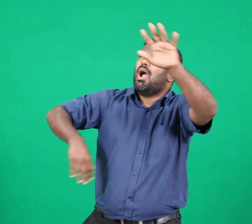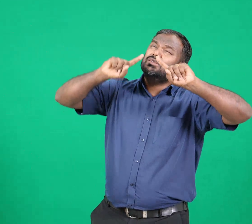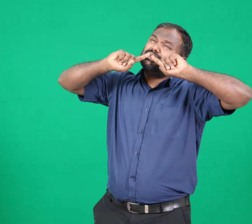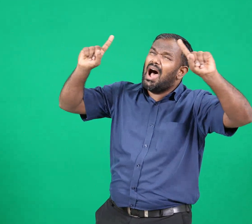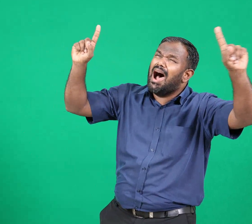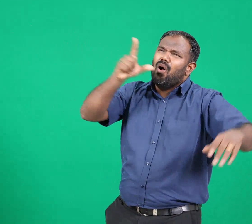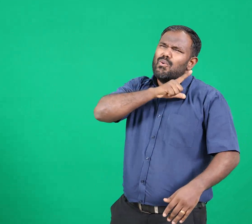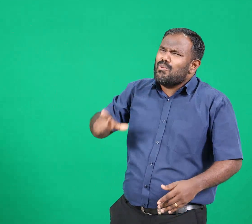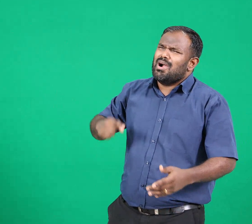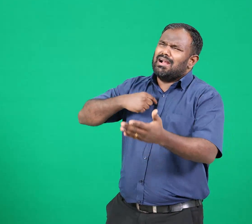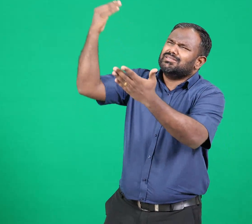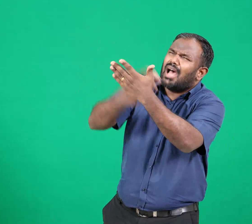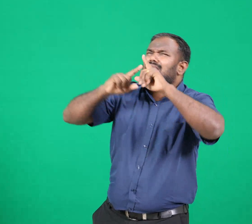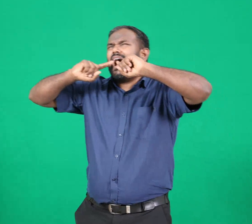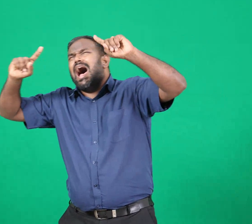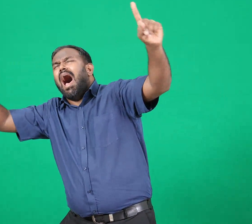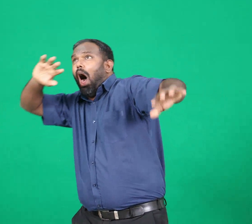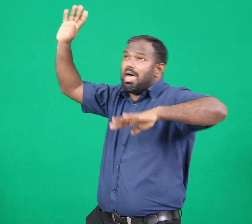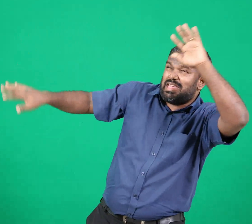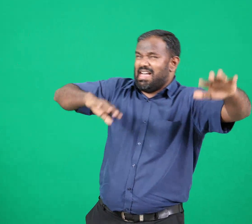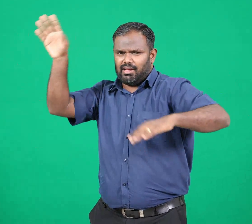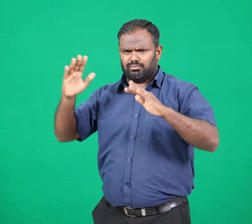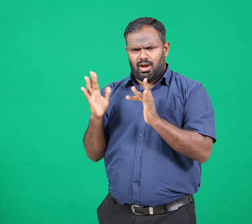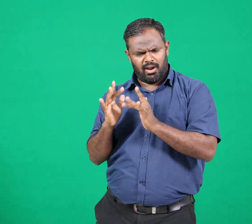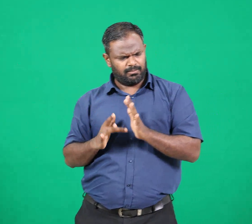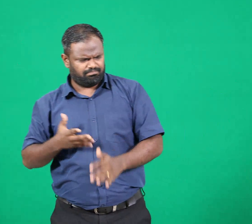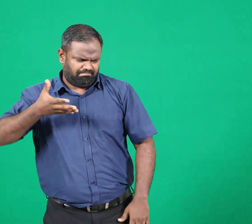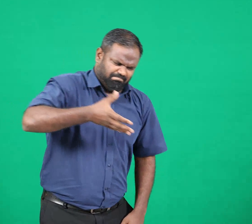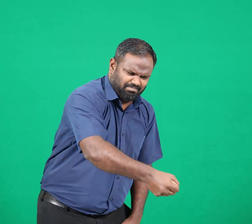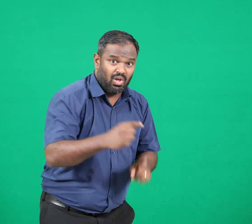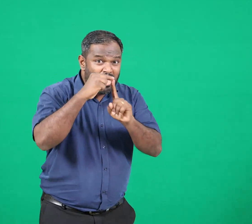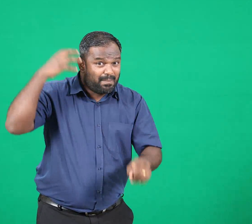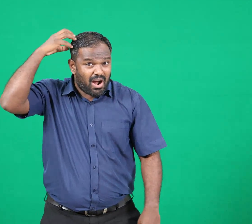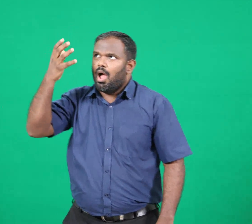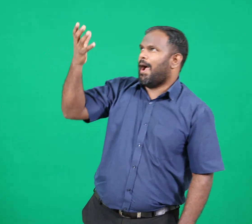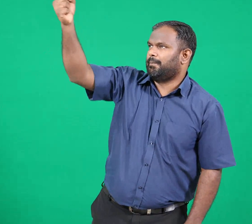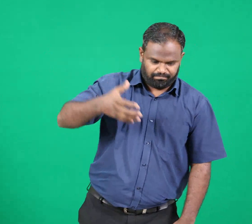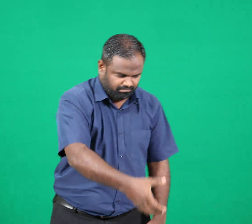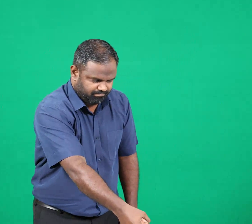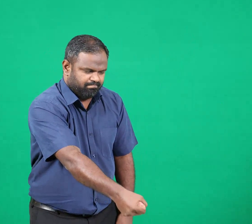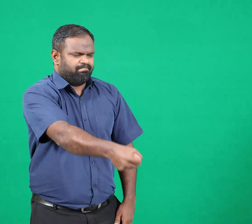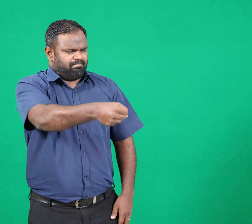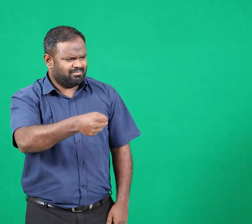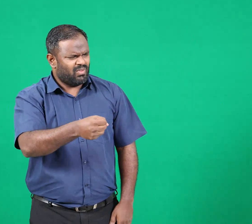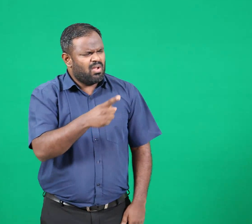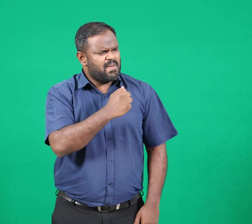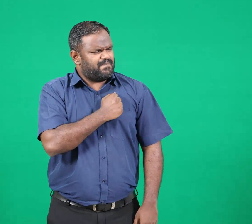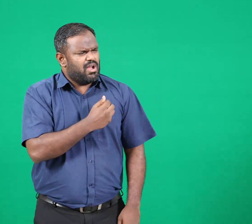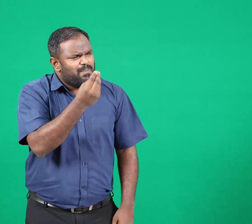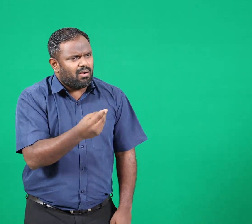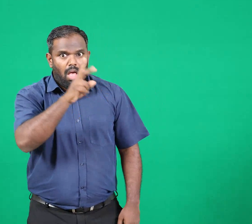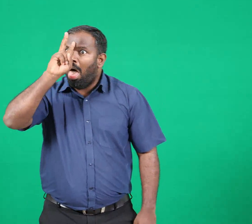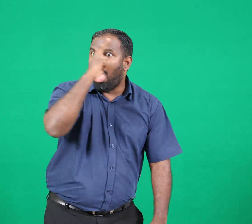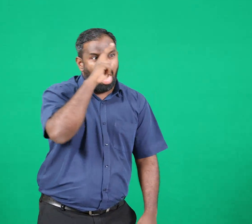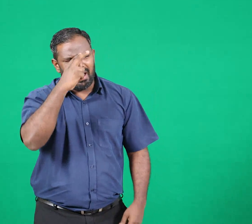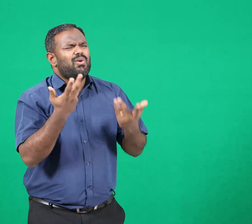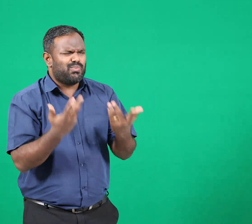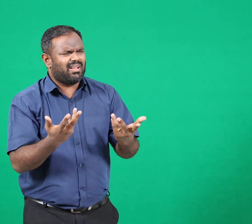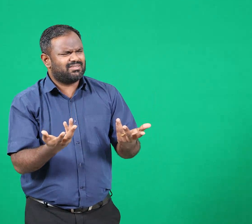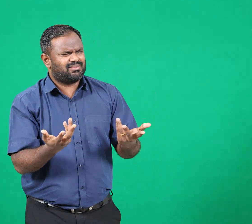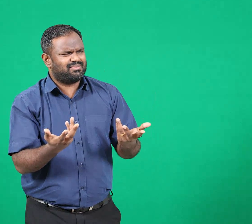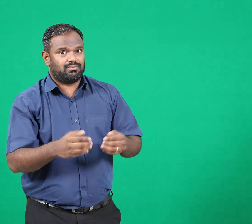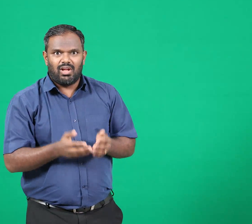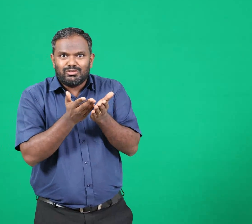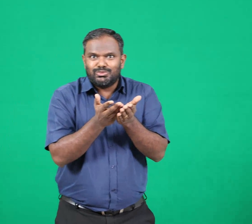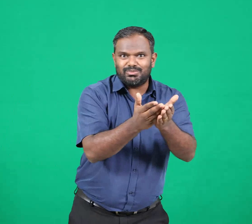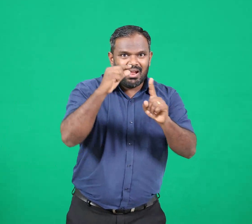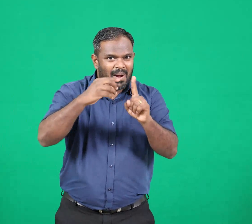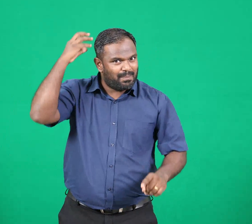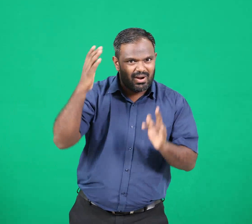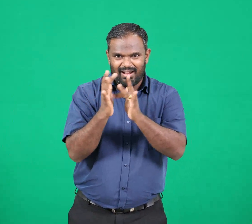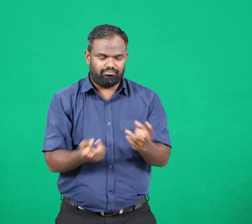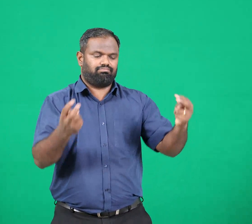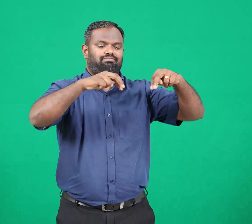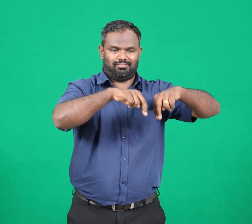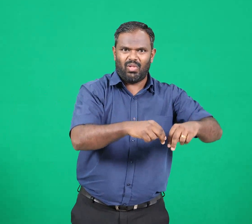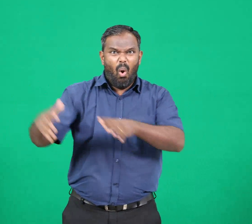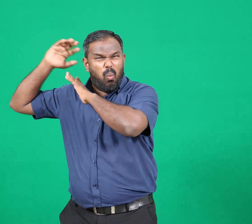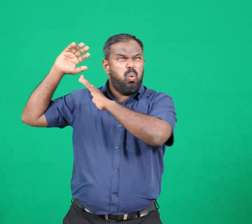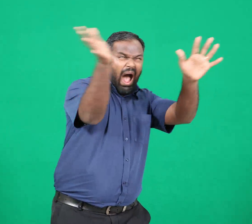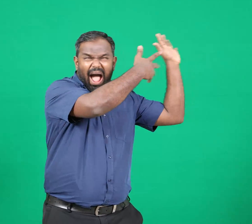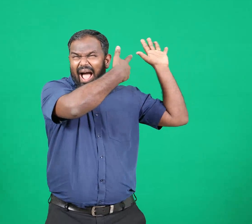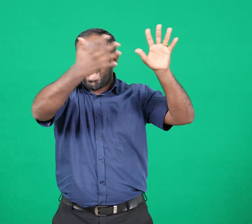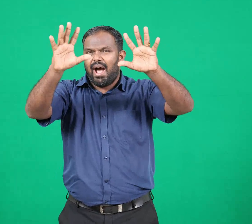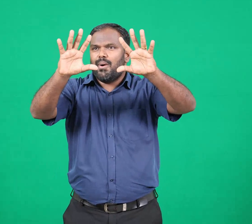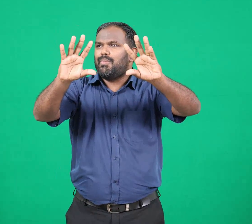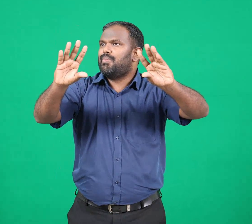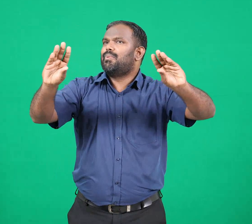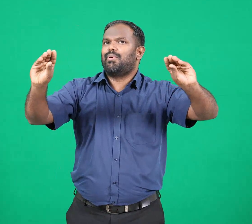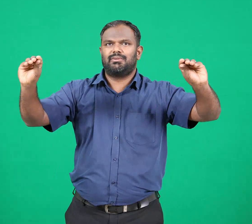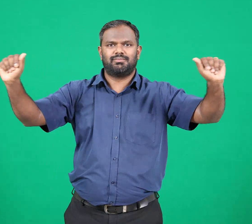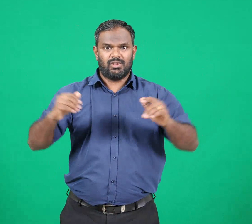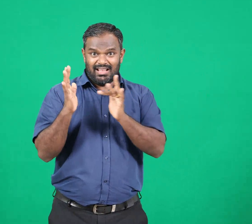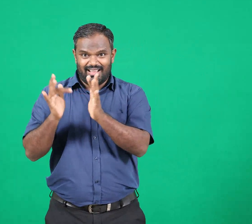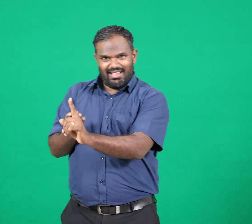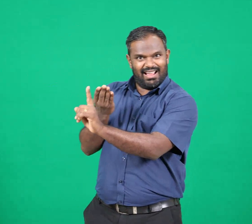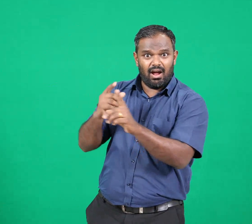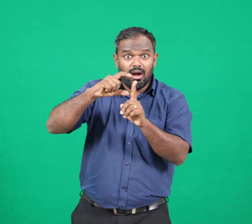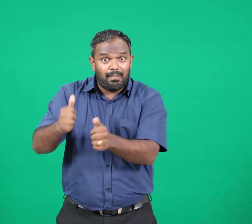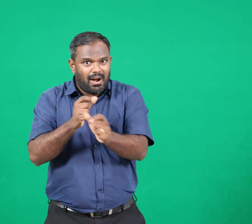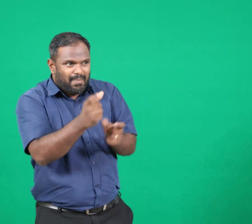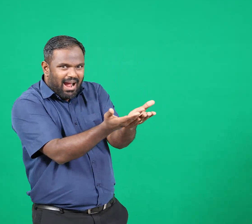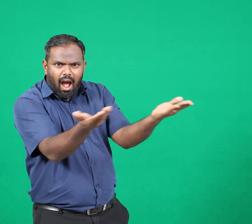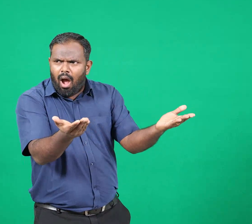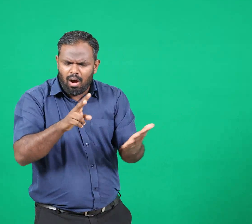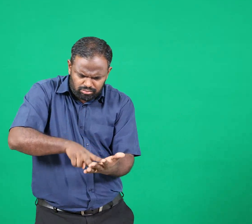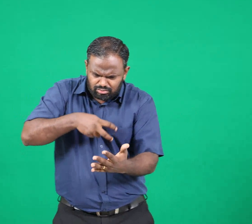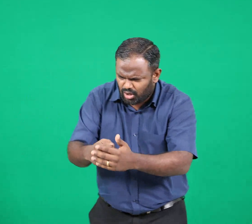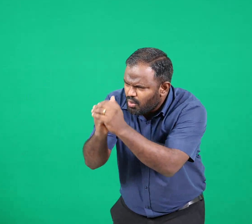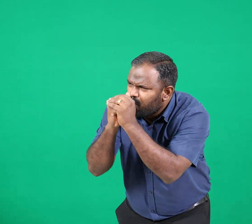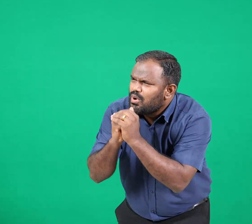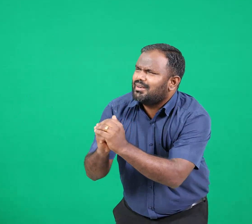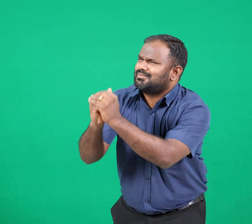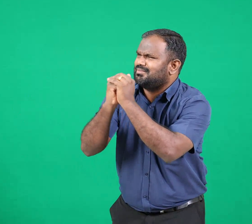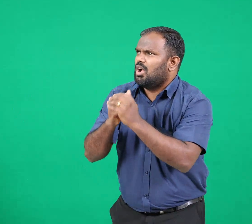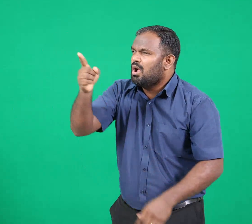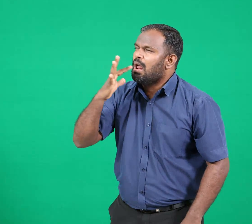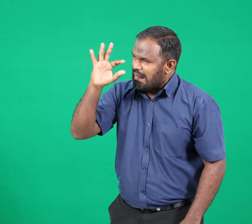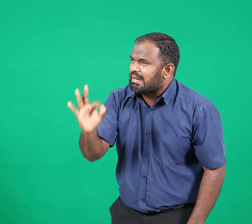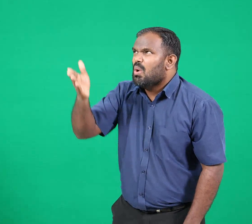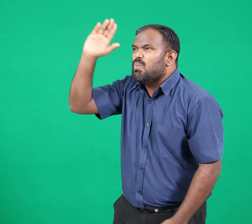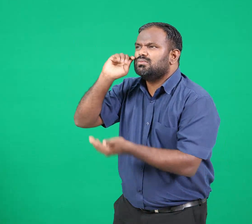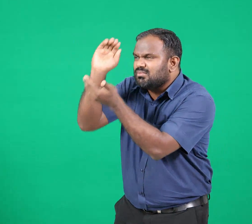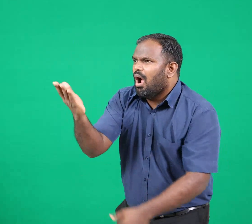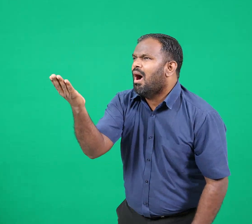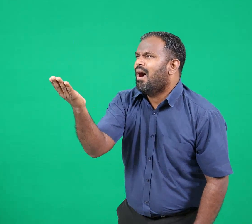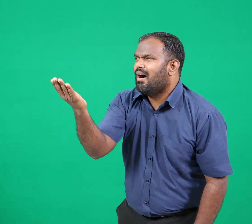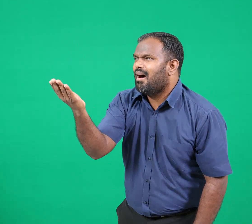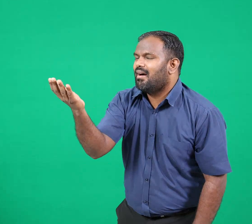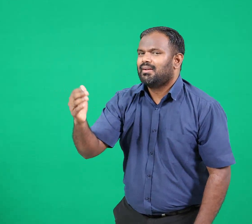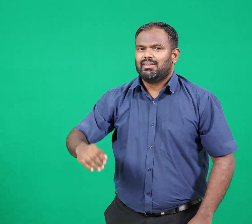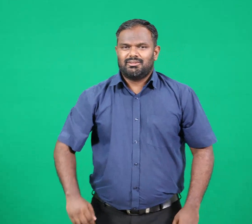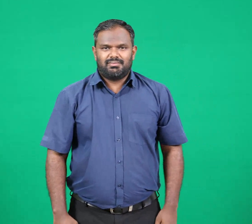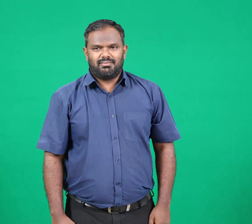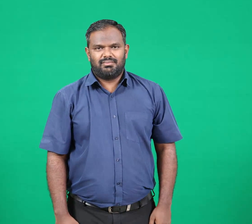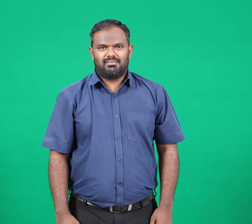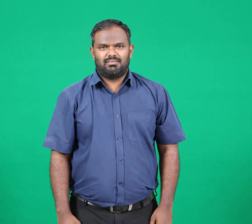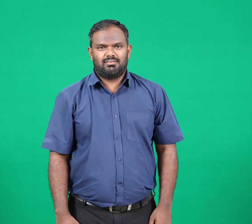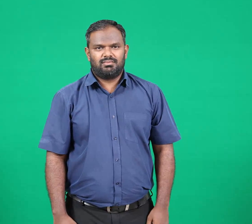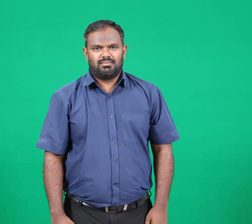" You of little faith," He said, "why did you doubt?" And when they had climbed back into the boat, the wind died down. Then those who were in the boat worshiped Him, saying, "Truly You are the Son of God!"